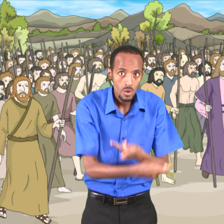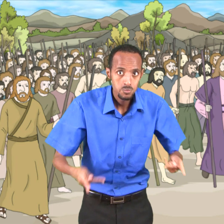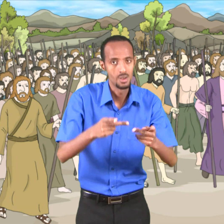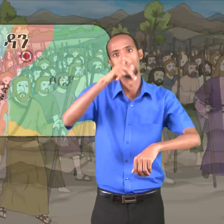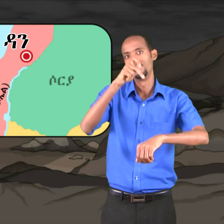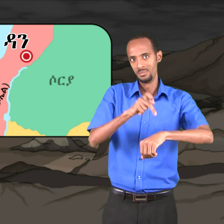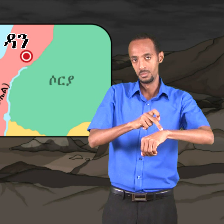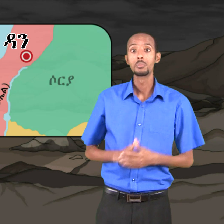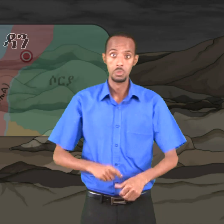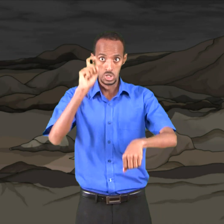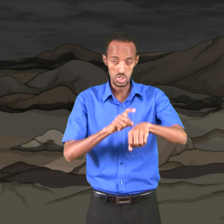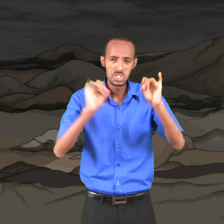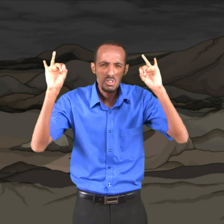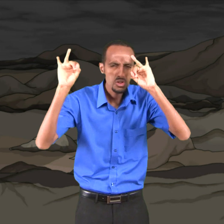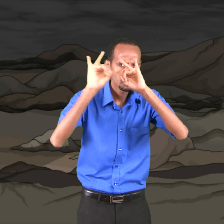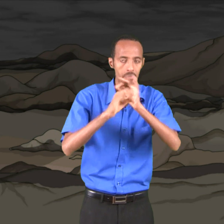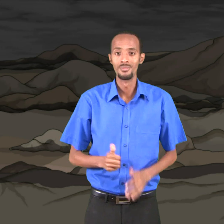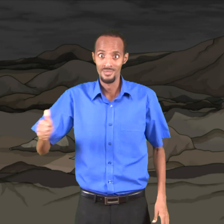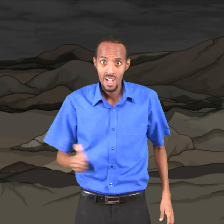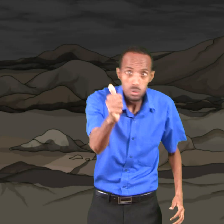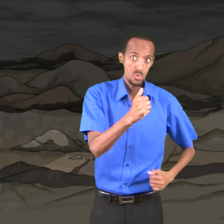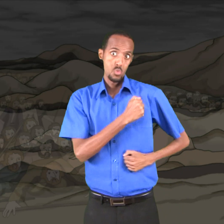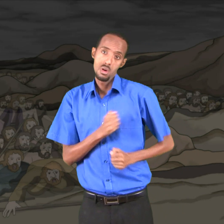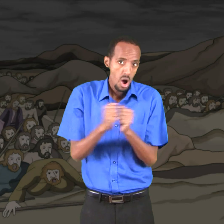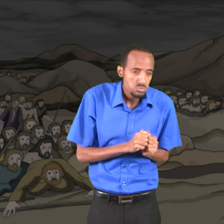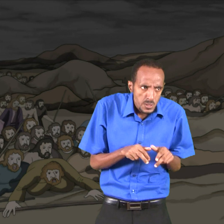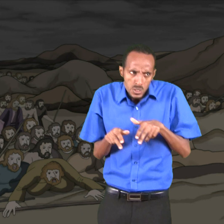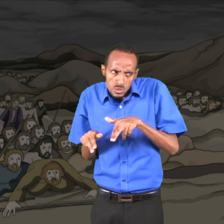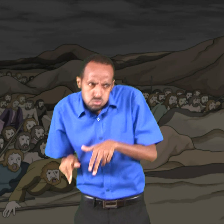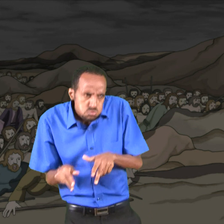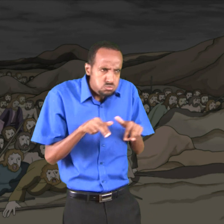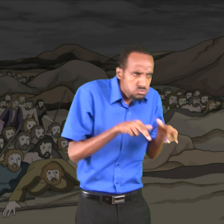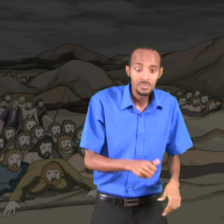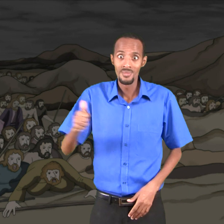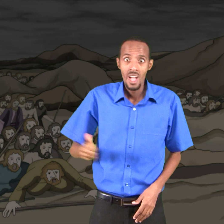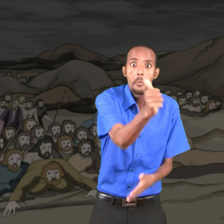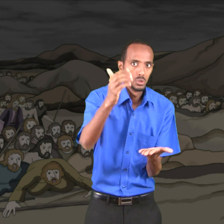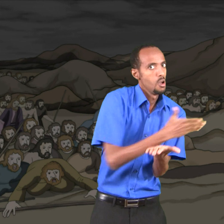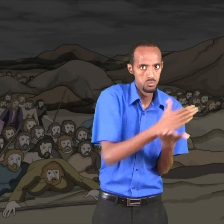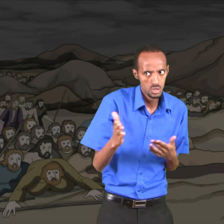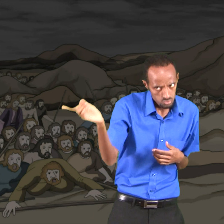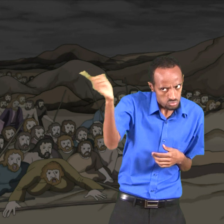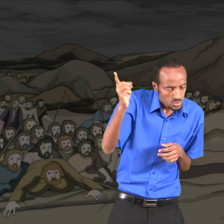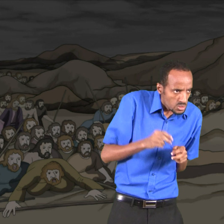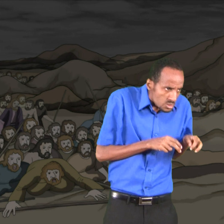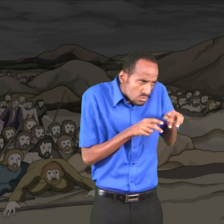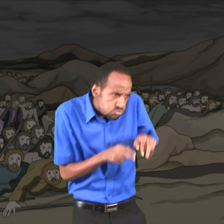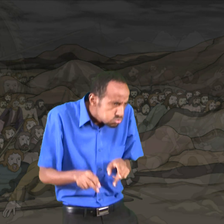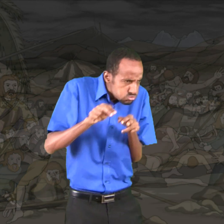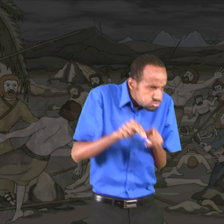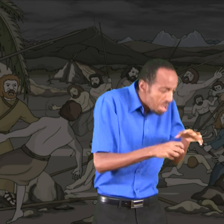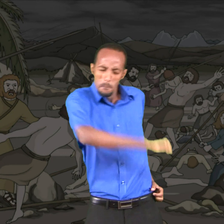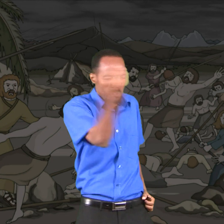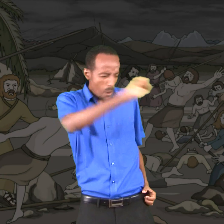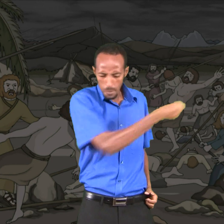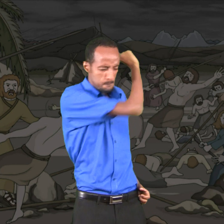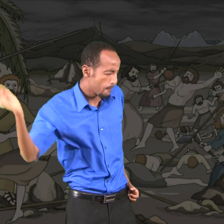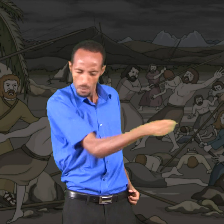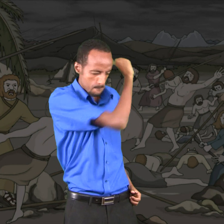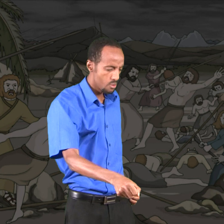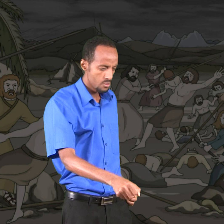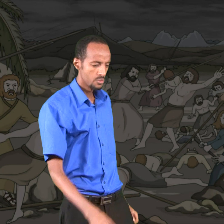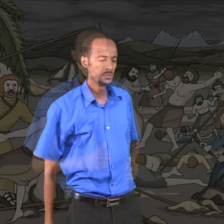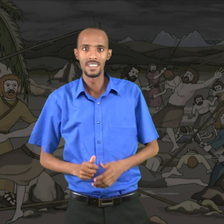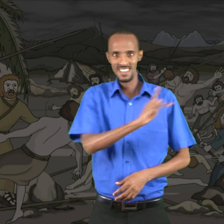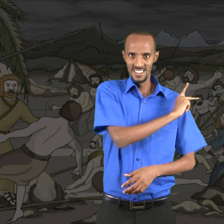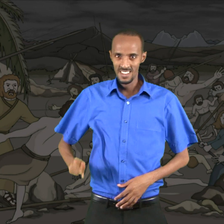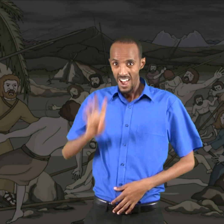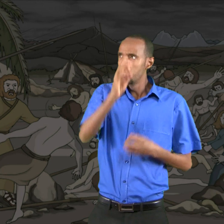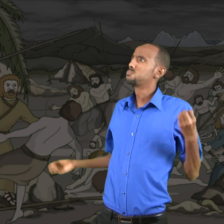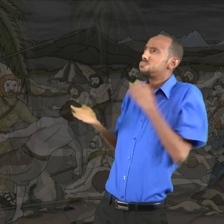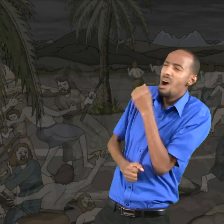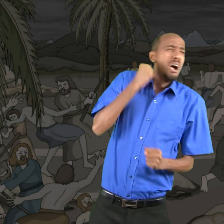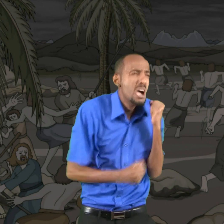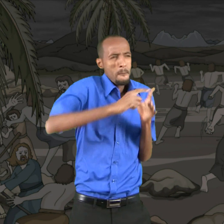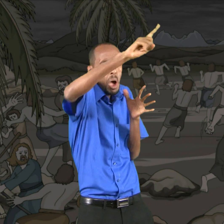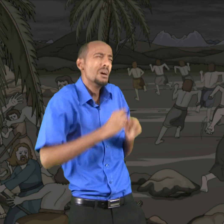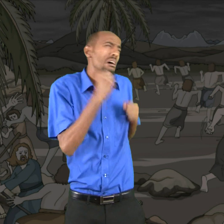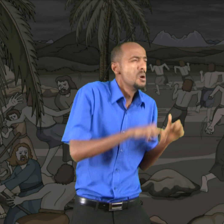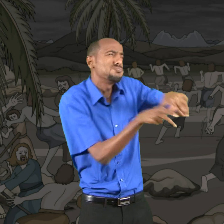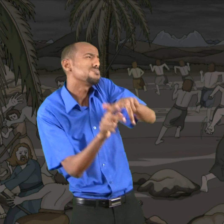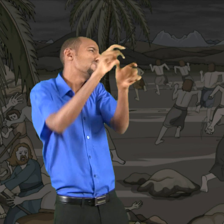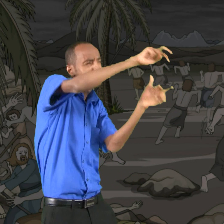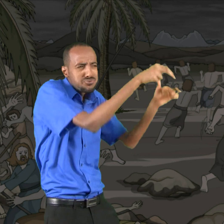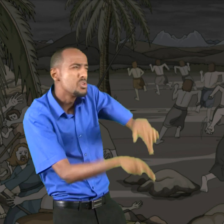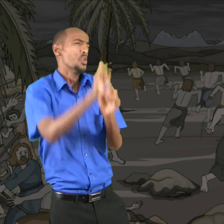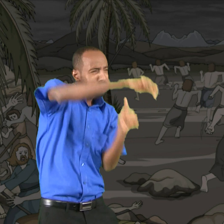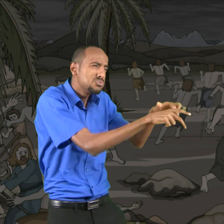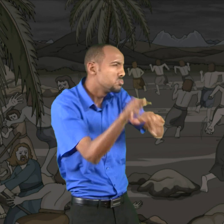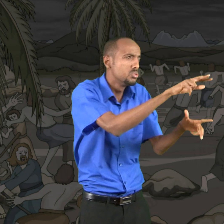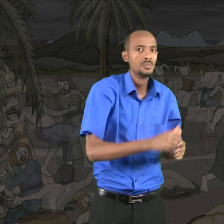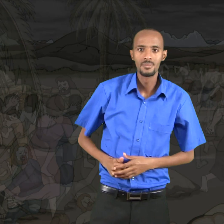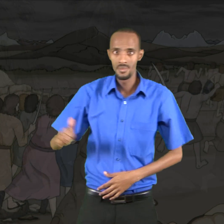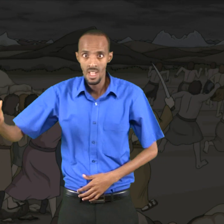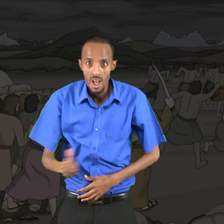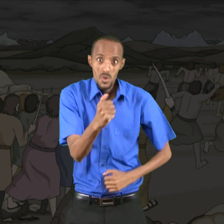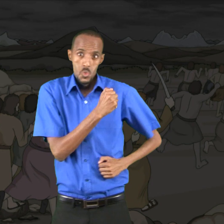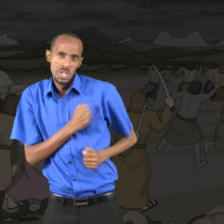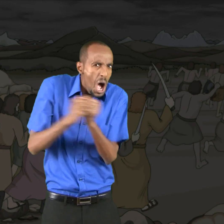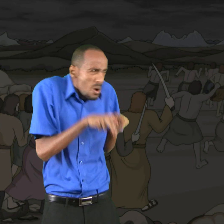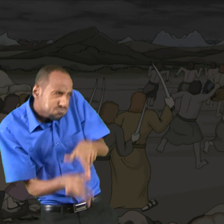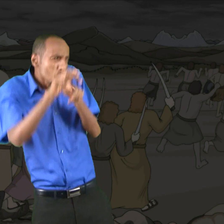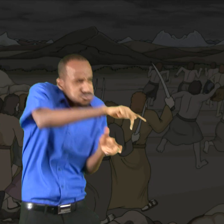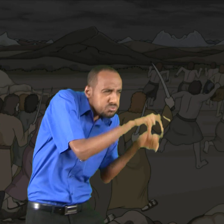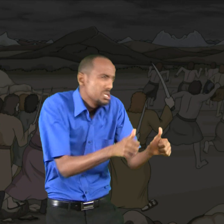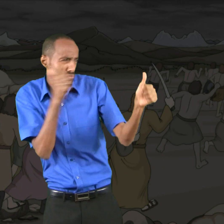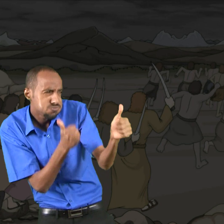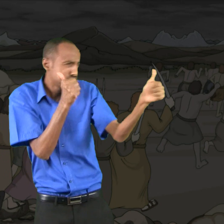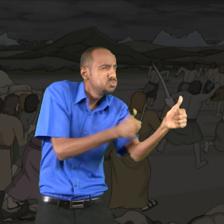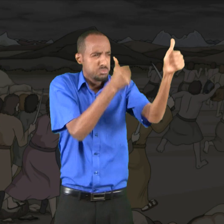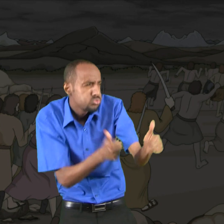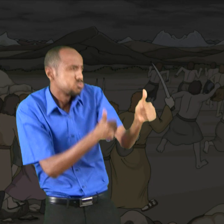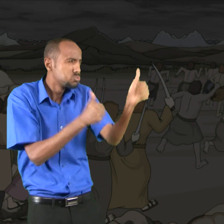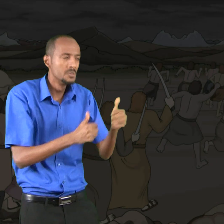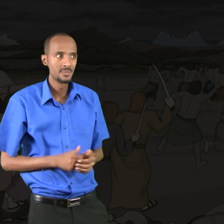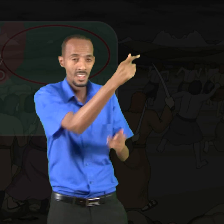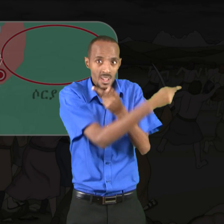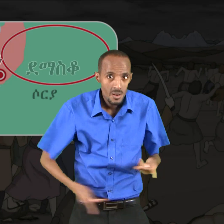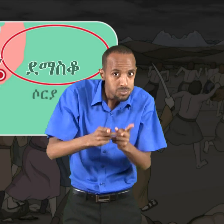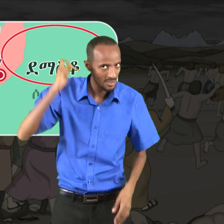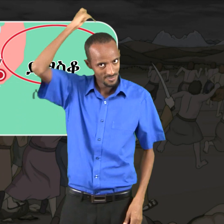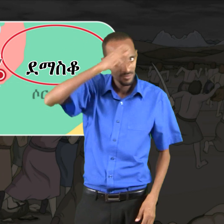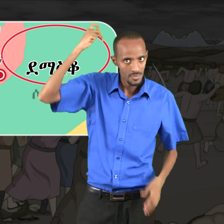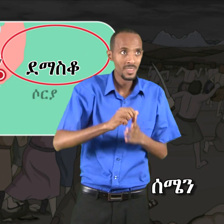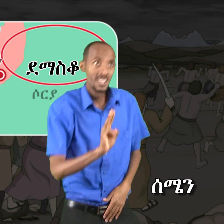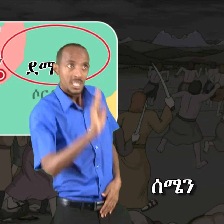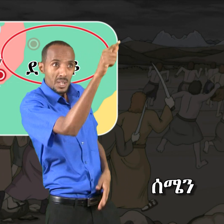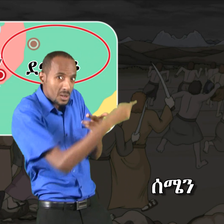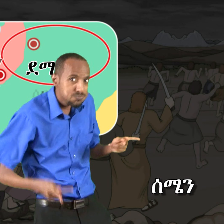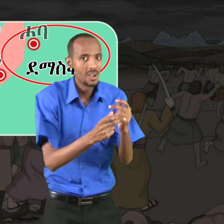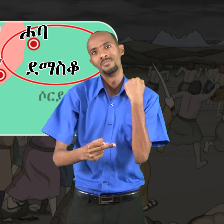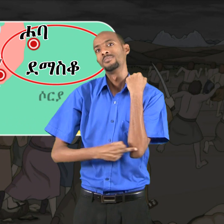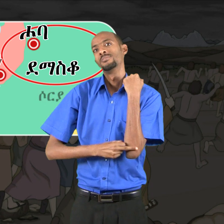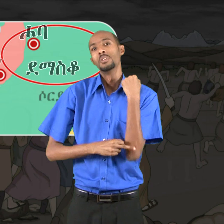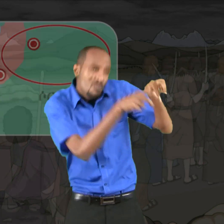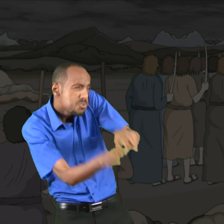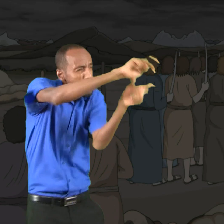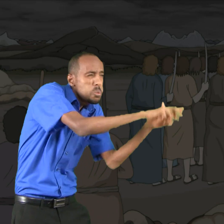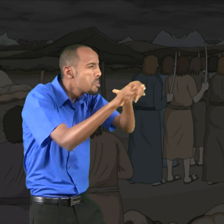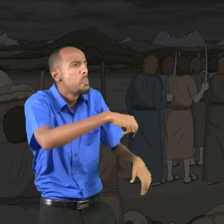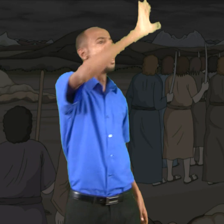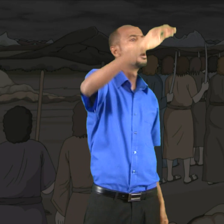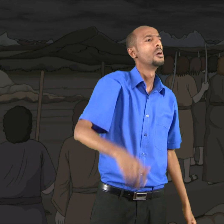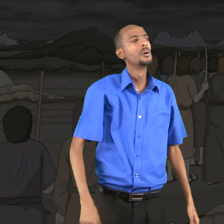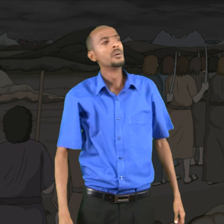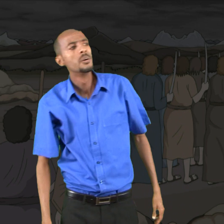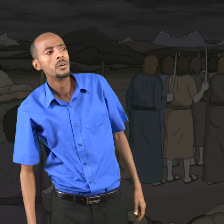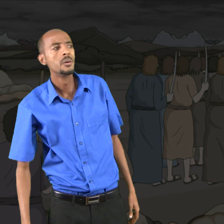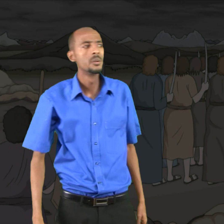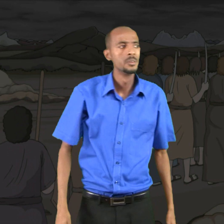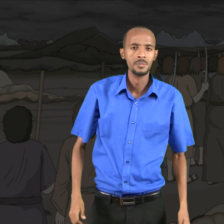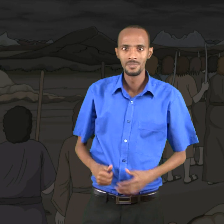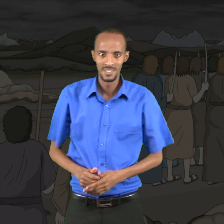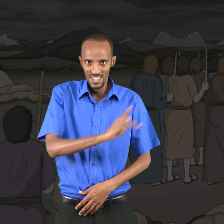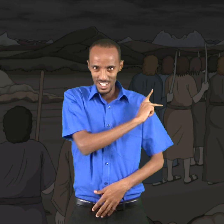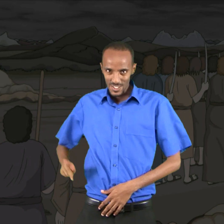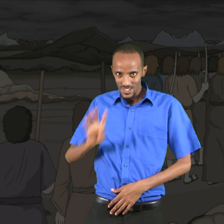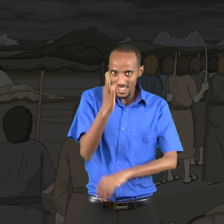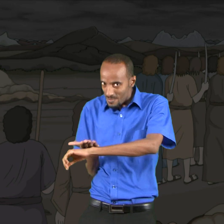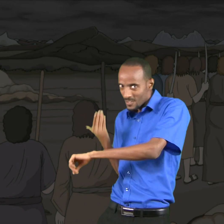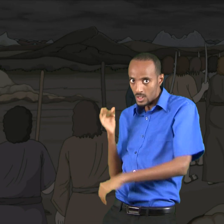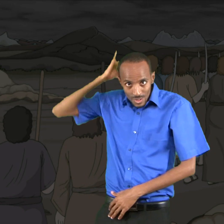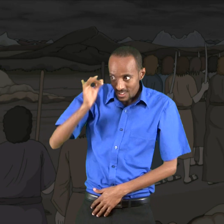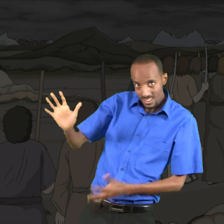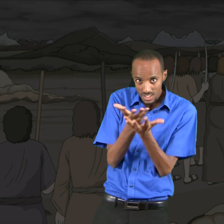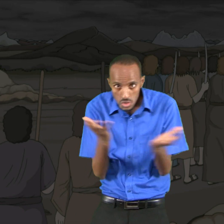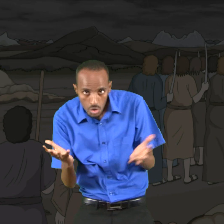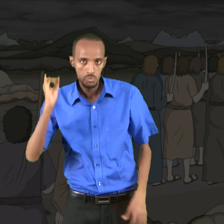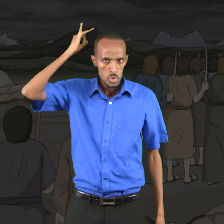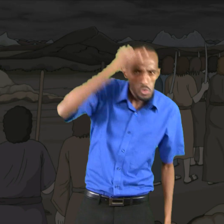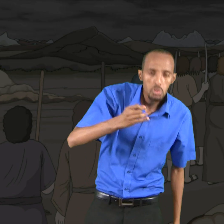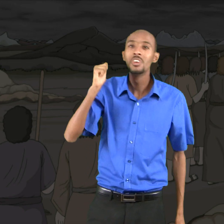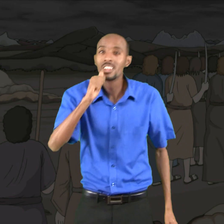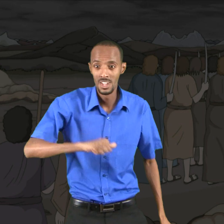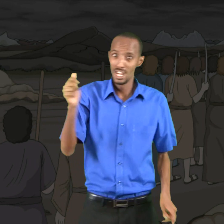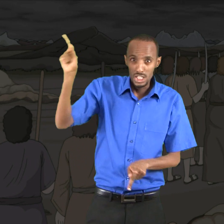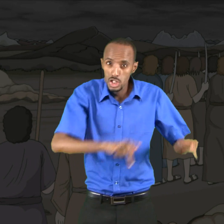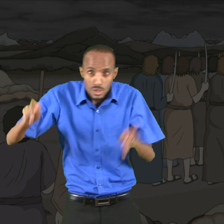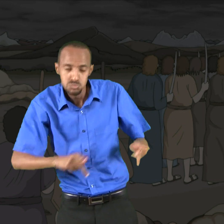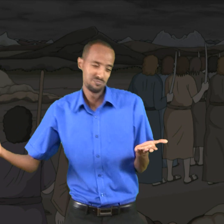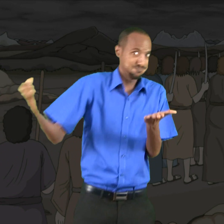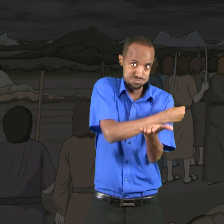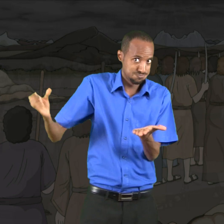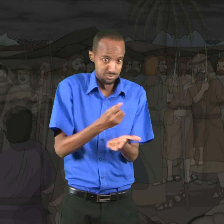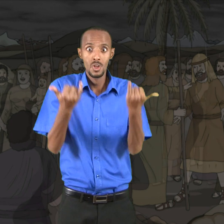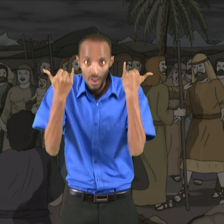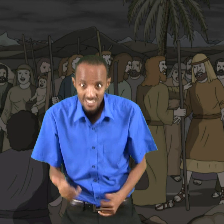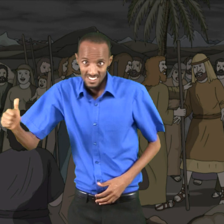During the night, Abram divided his forces and routed Chedorlaomer’s army, pursuing them as far as Hobah, north of Damascus.